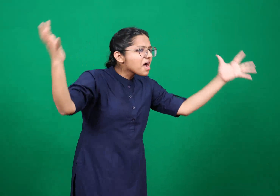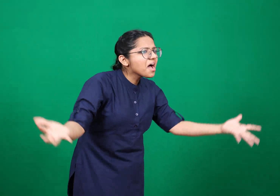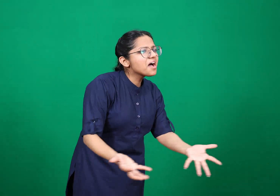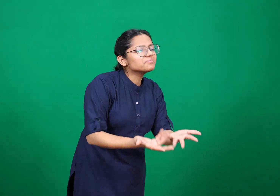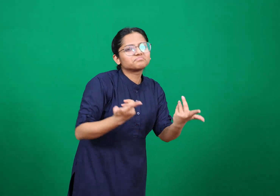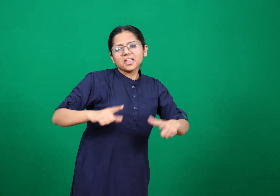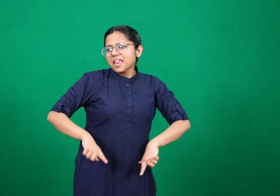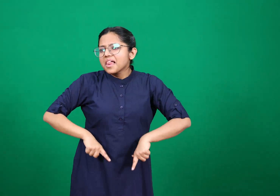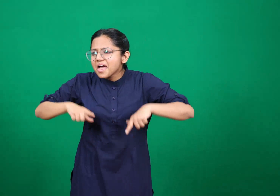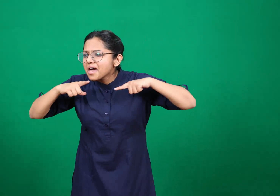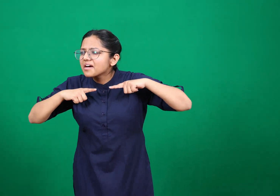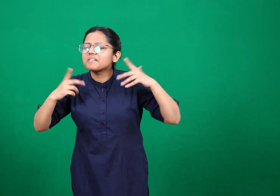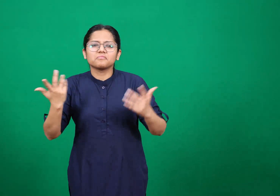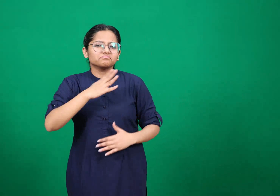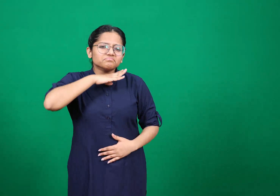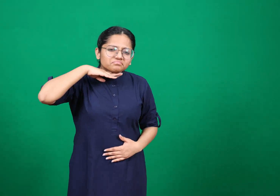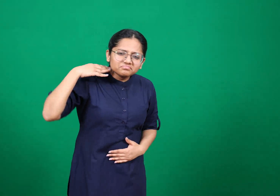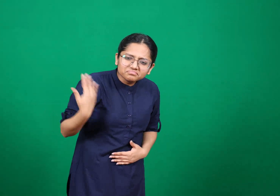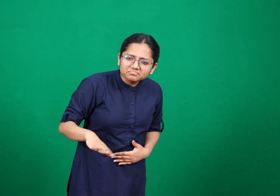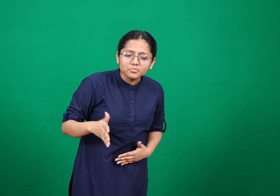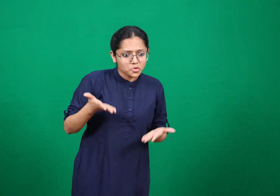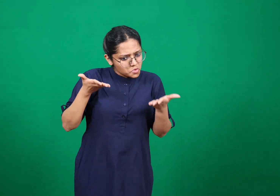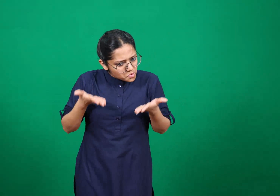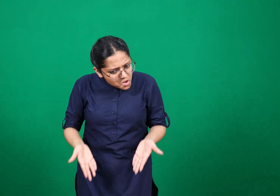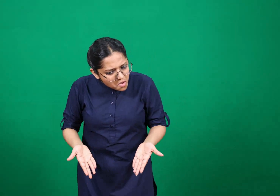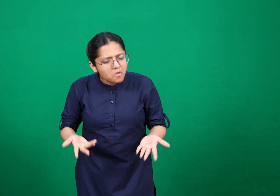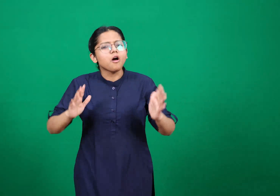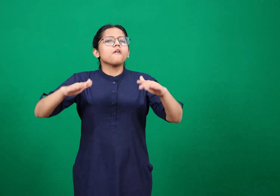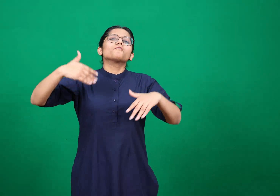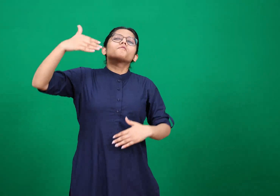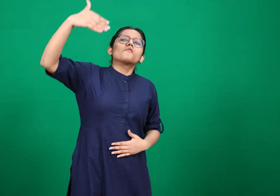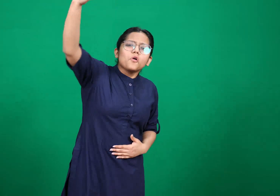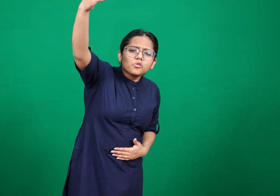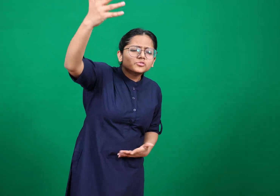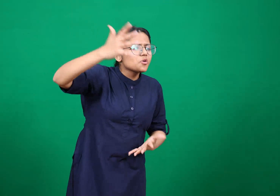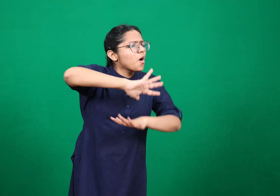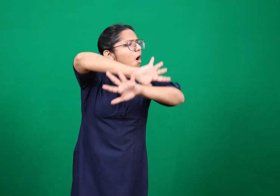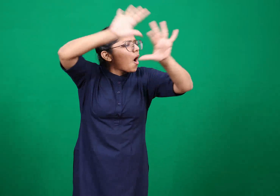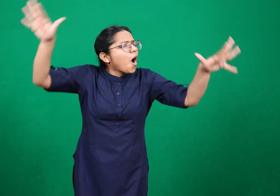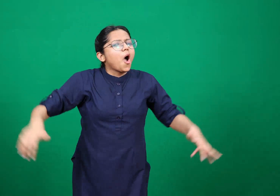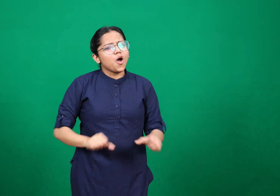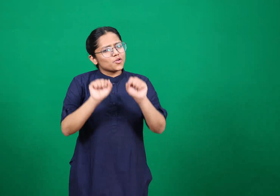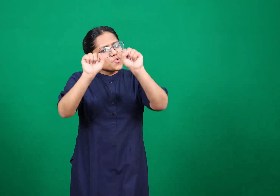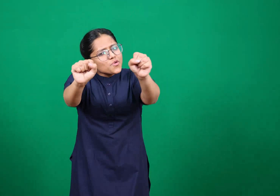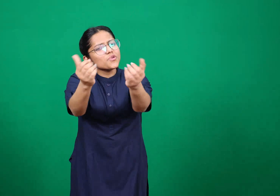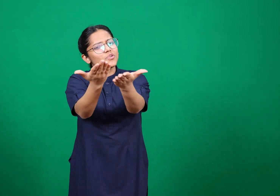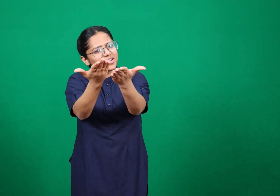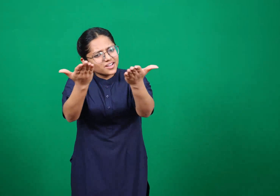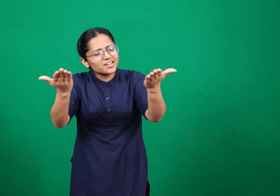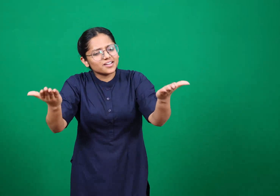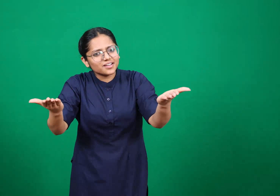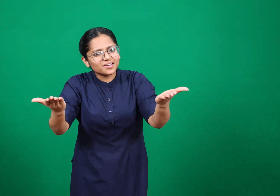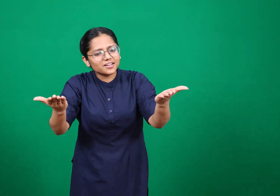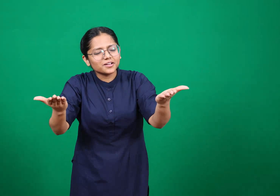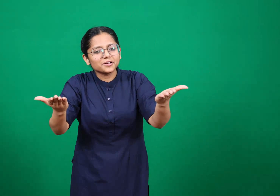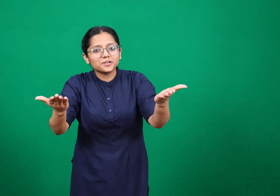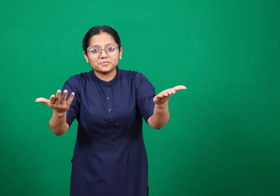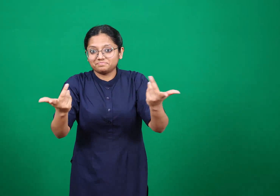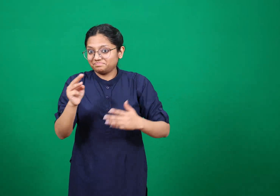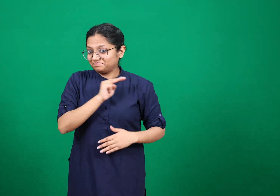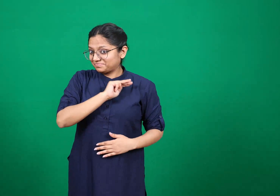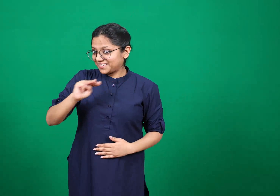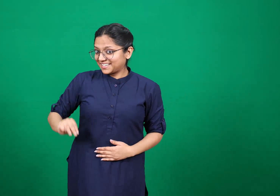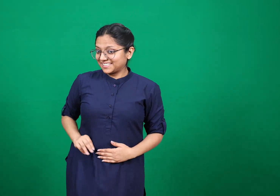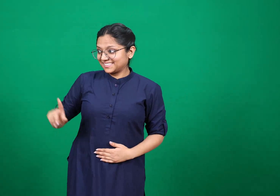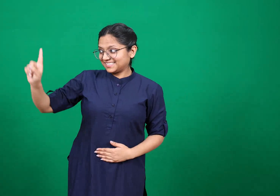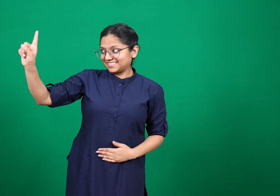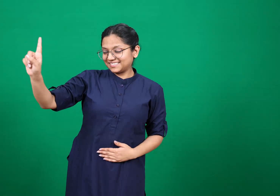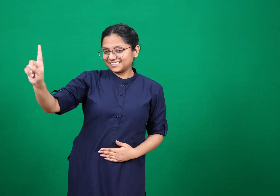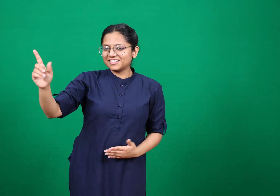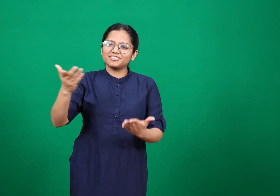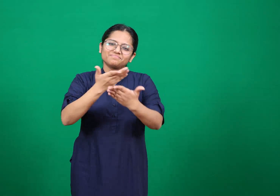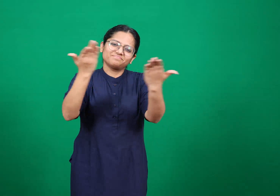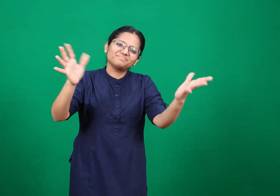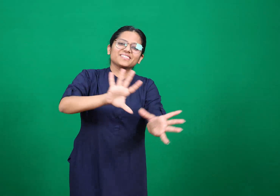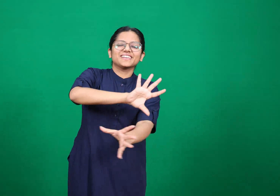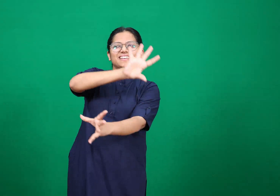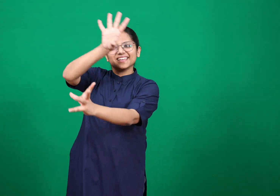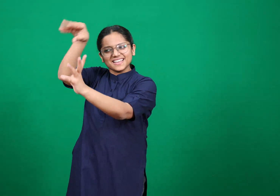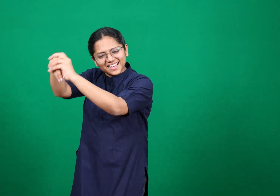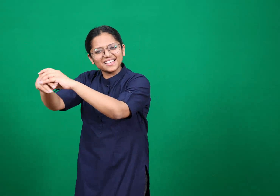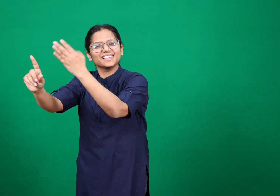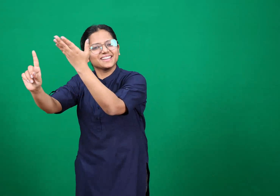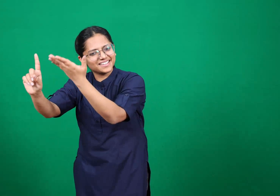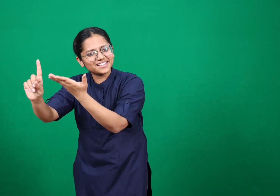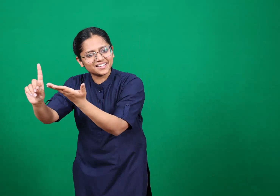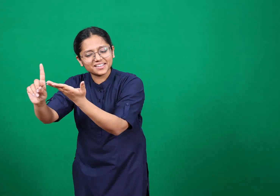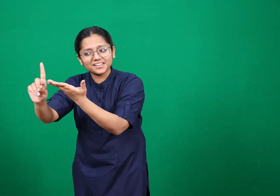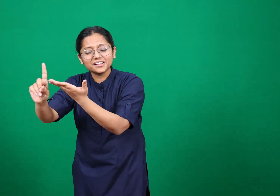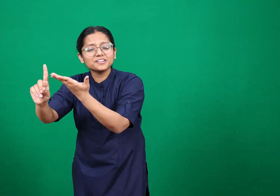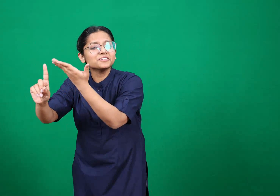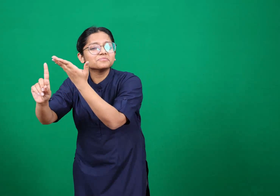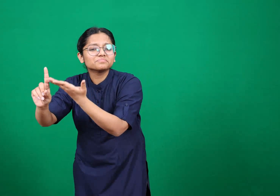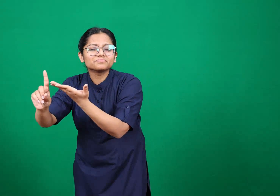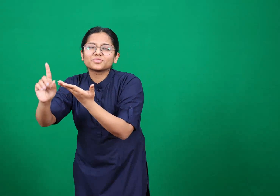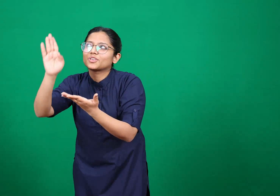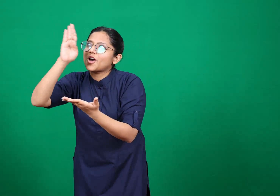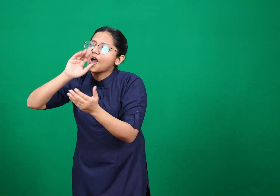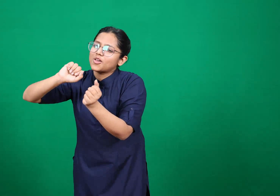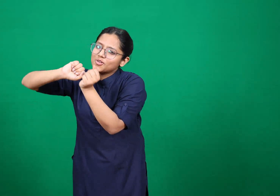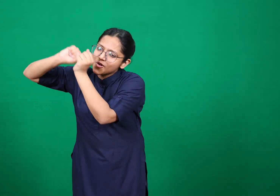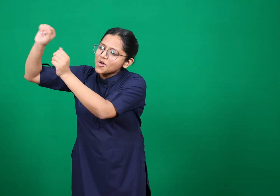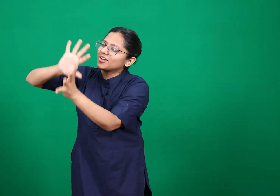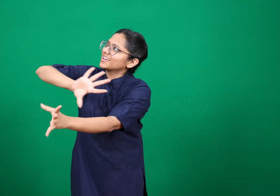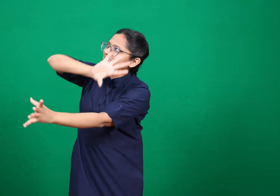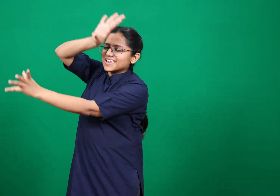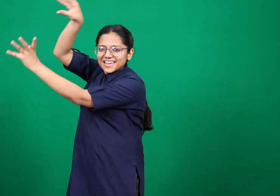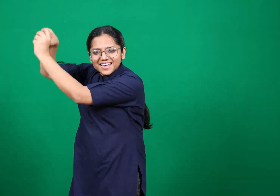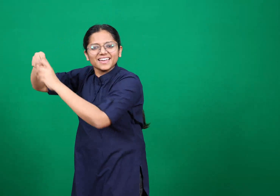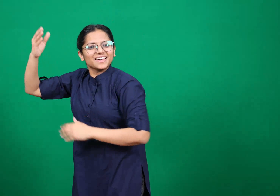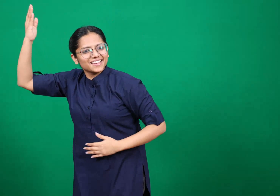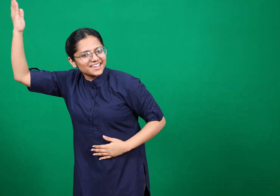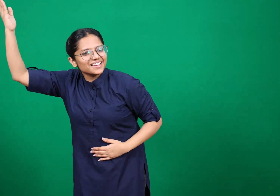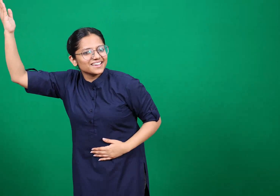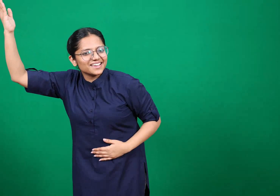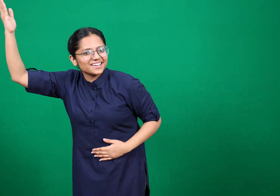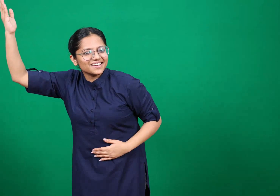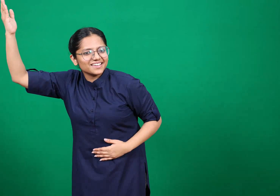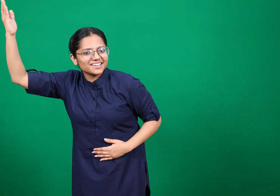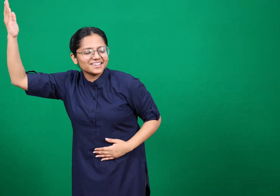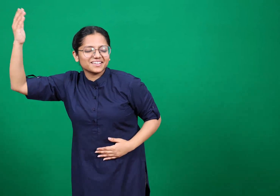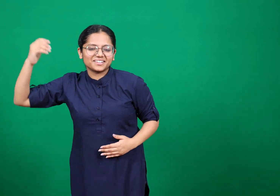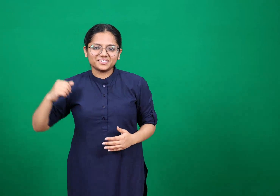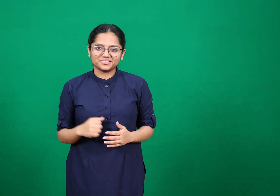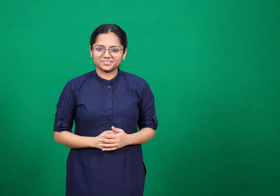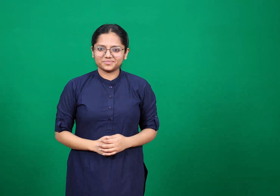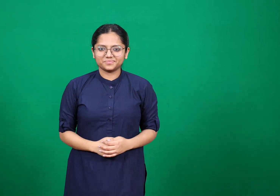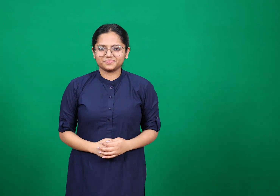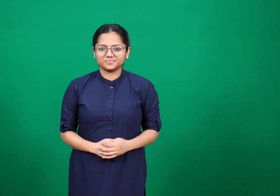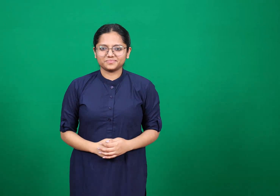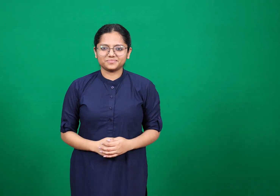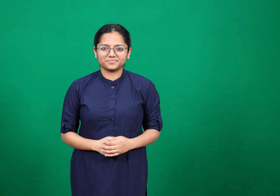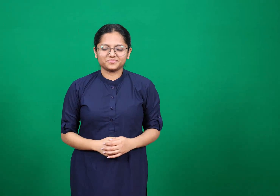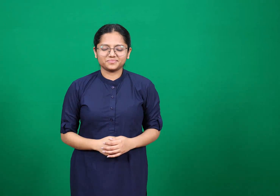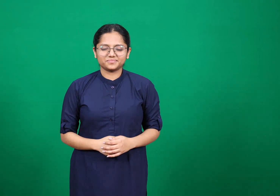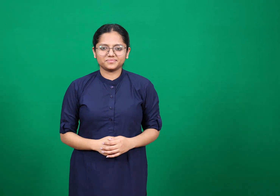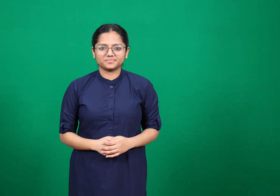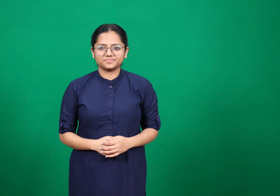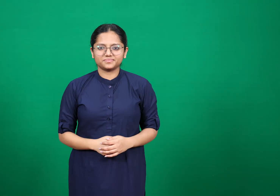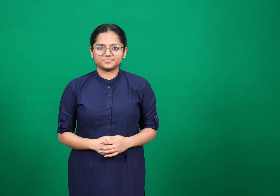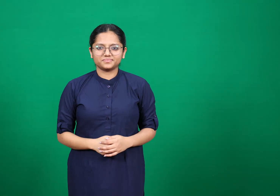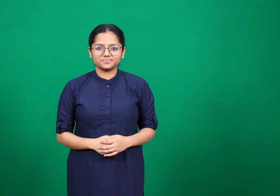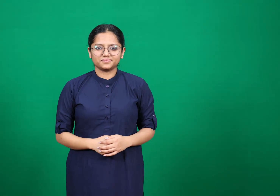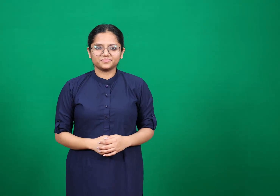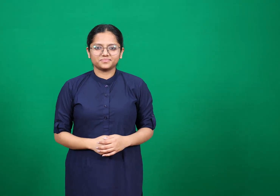All of them belong to you, and you belong to Christ, and Christ belongs to God.